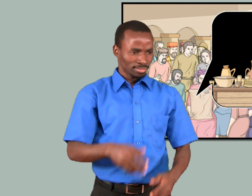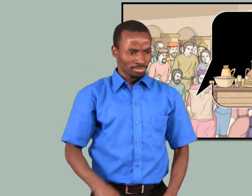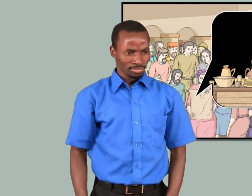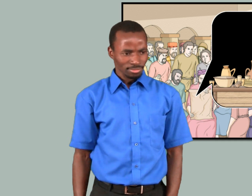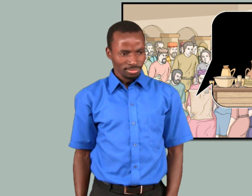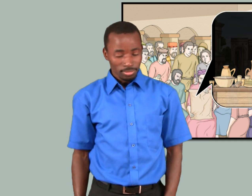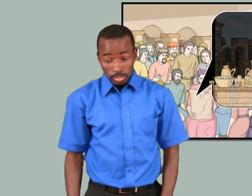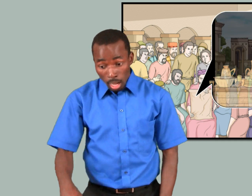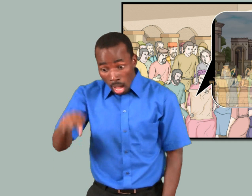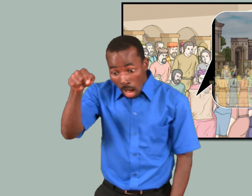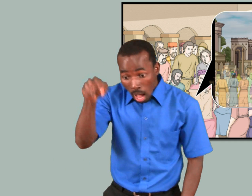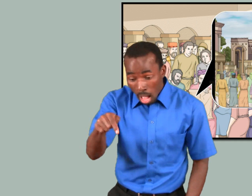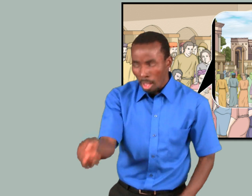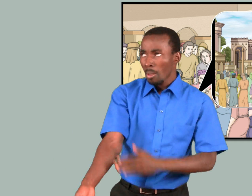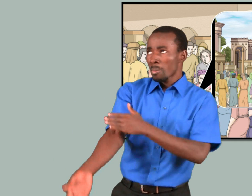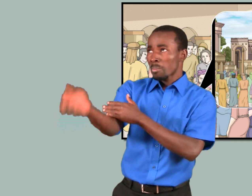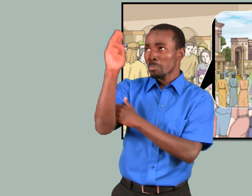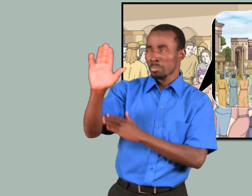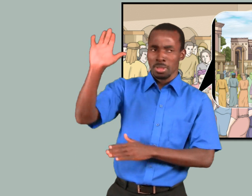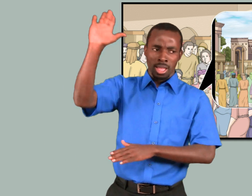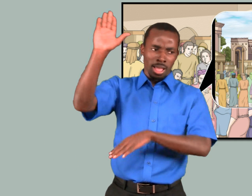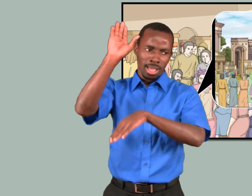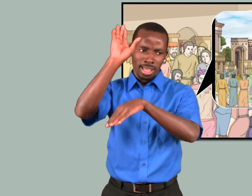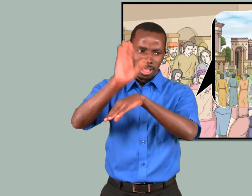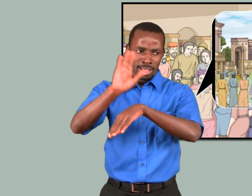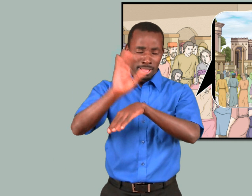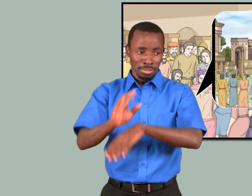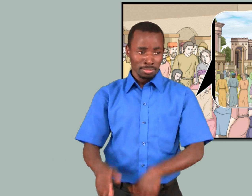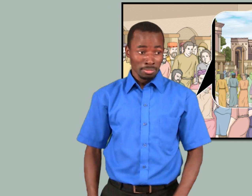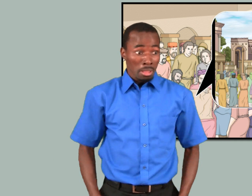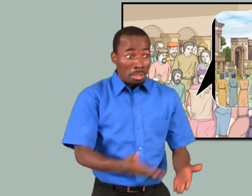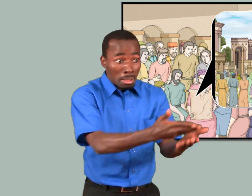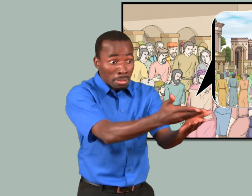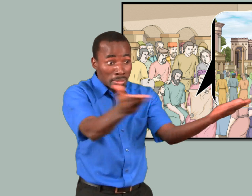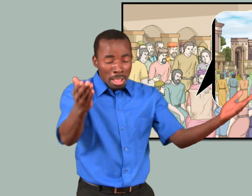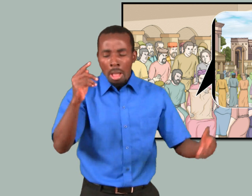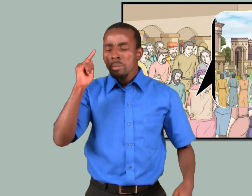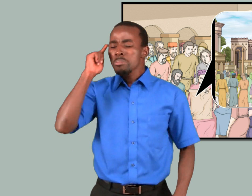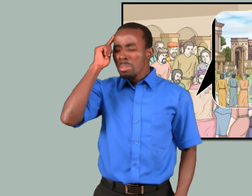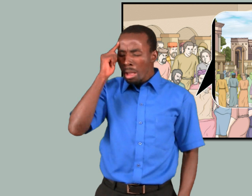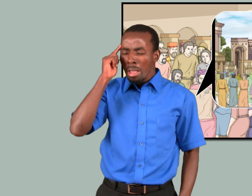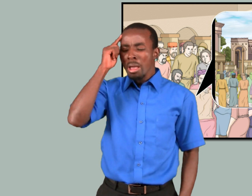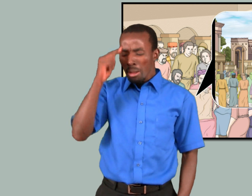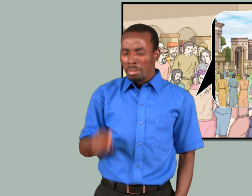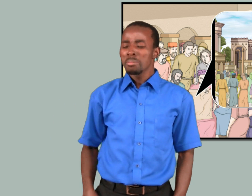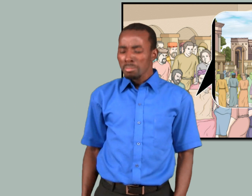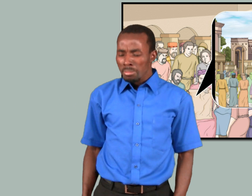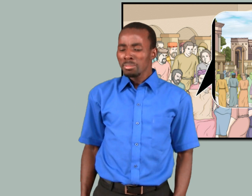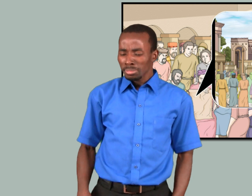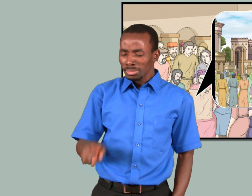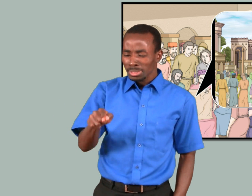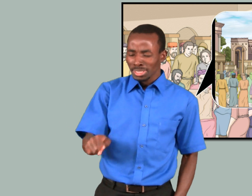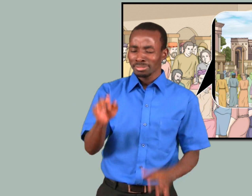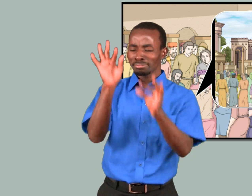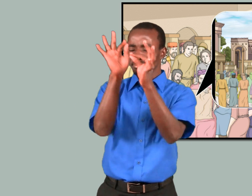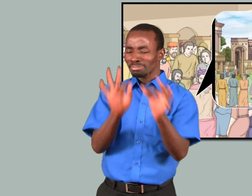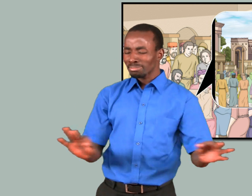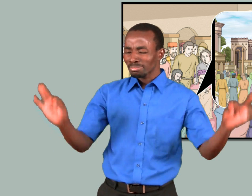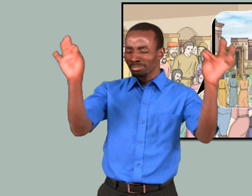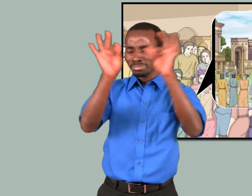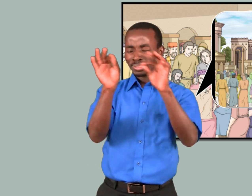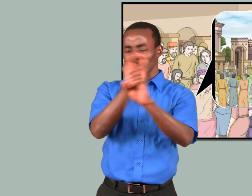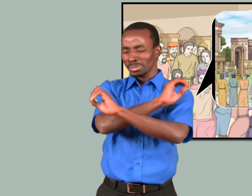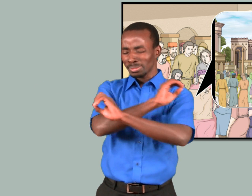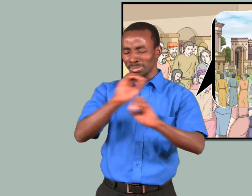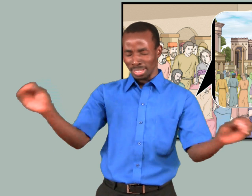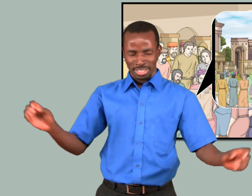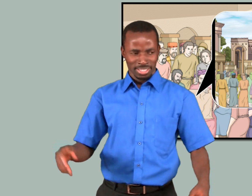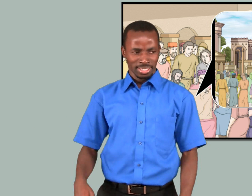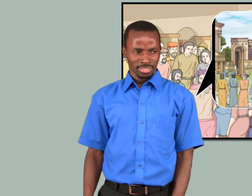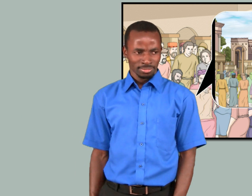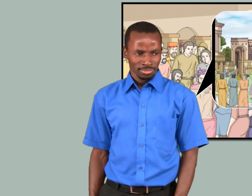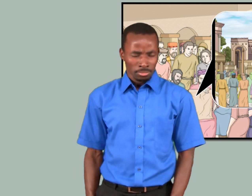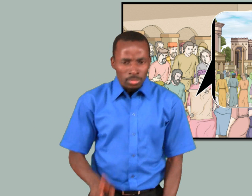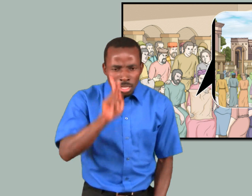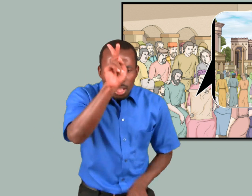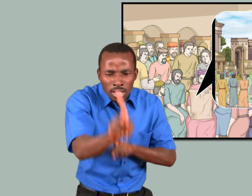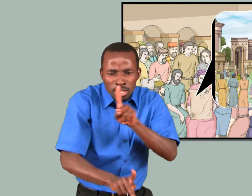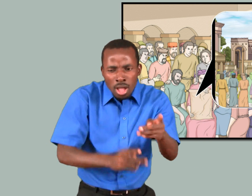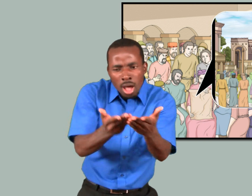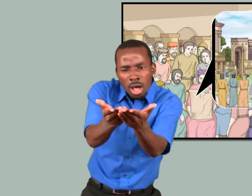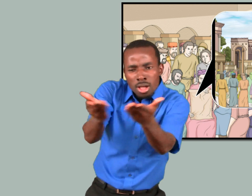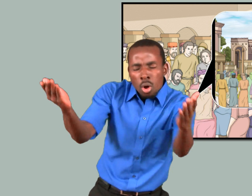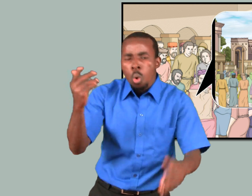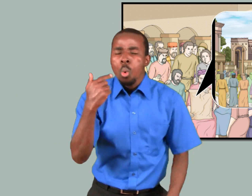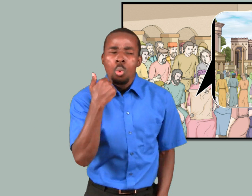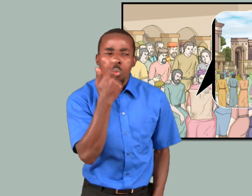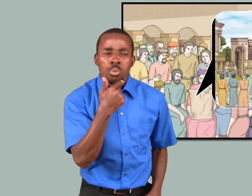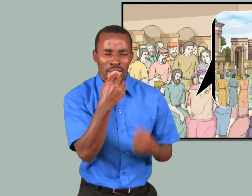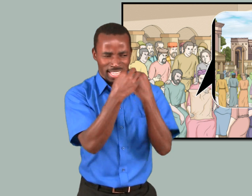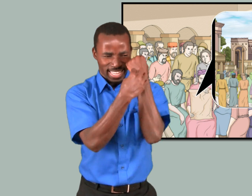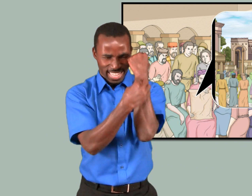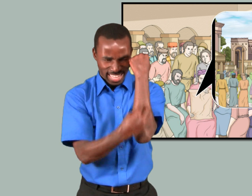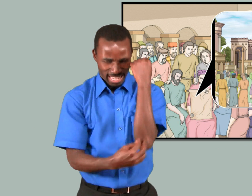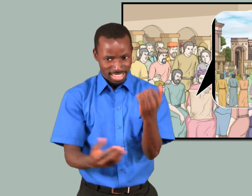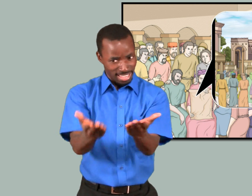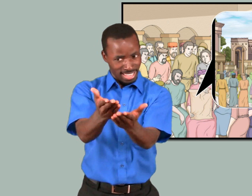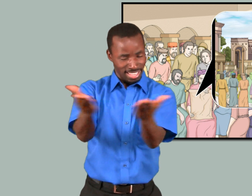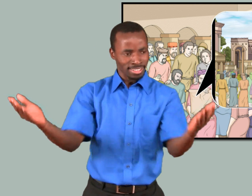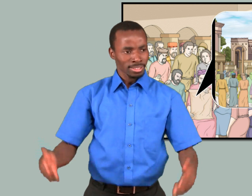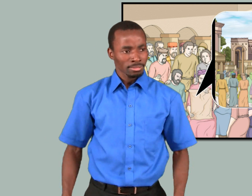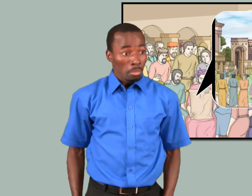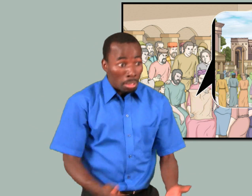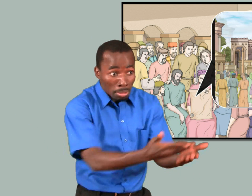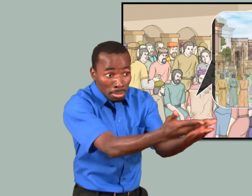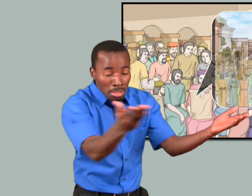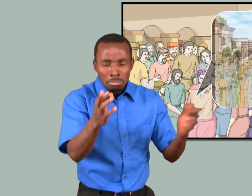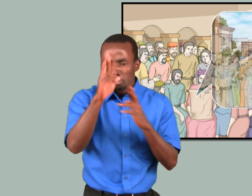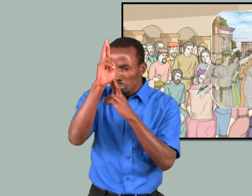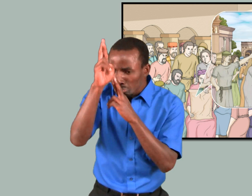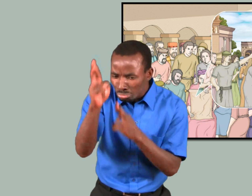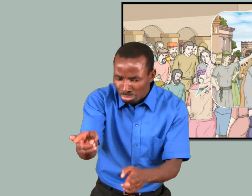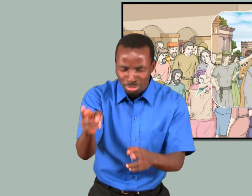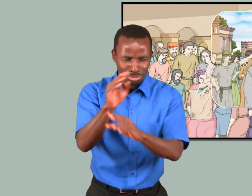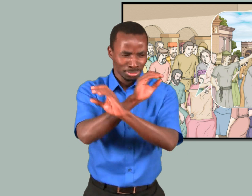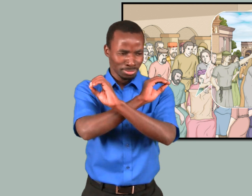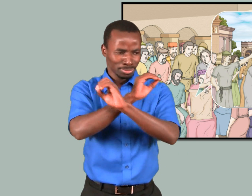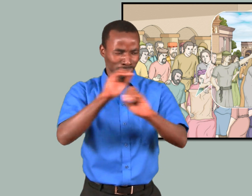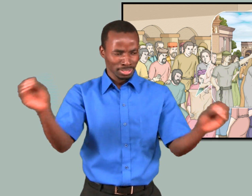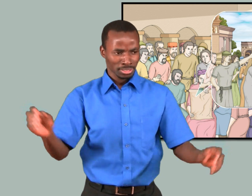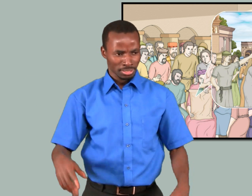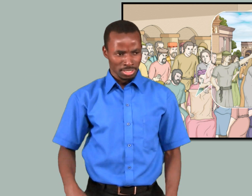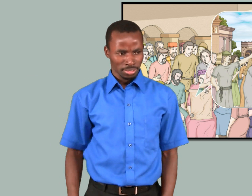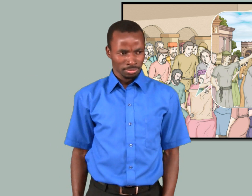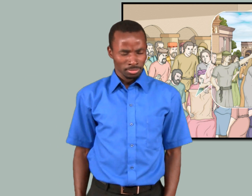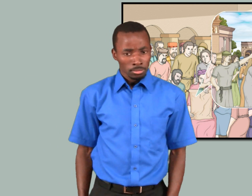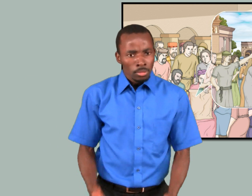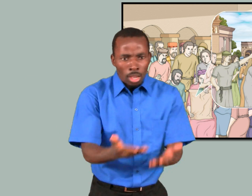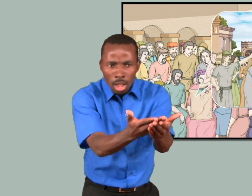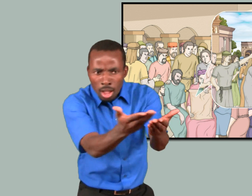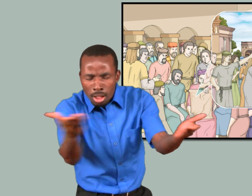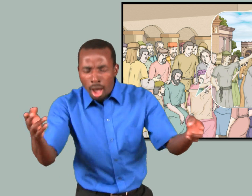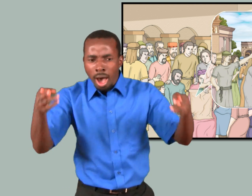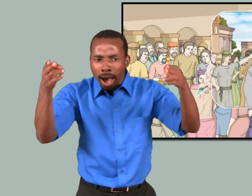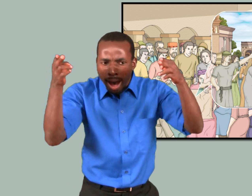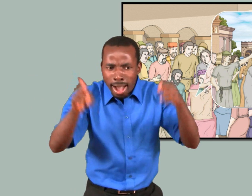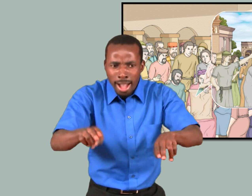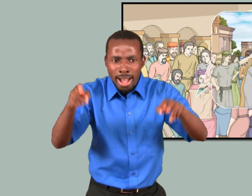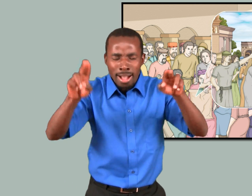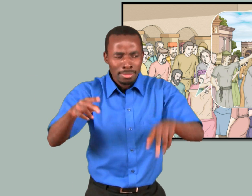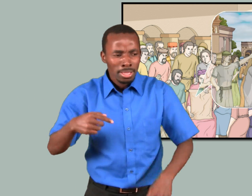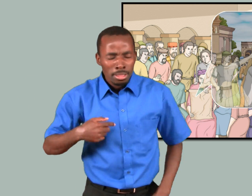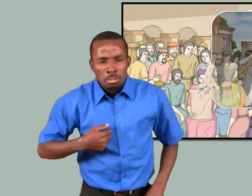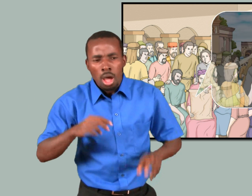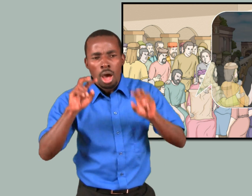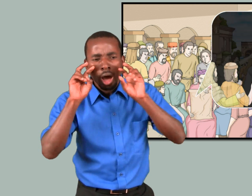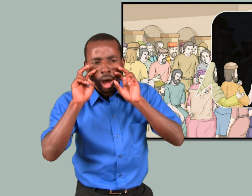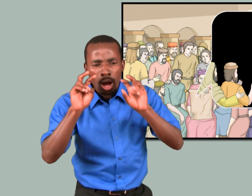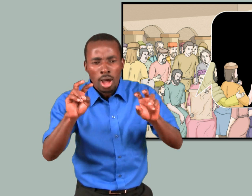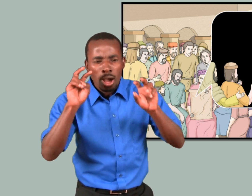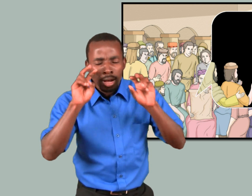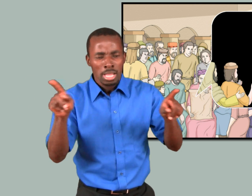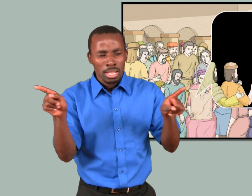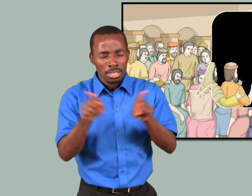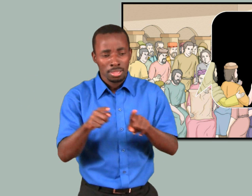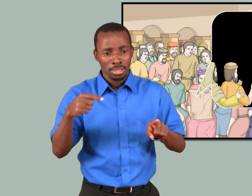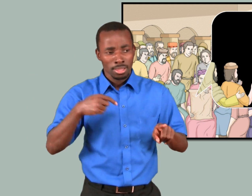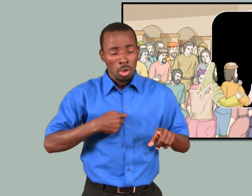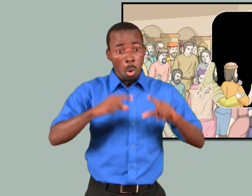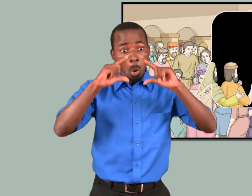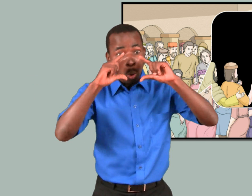Or do you despise the church of God and humiliate those who have nothing?